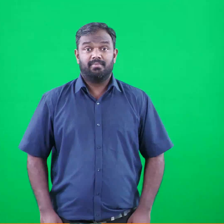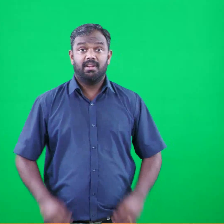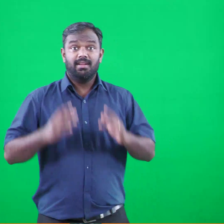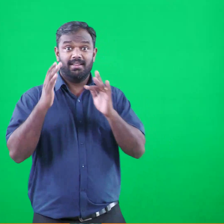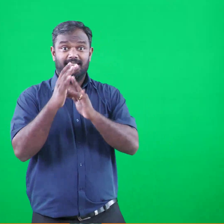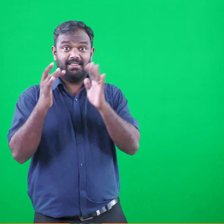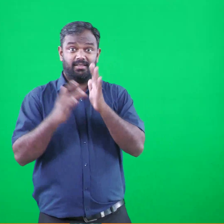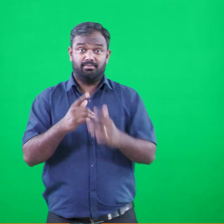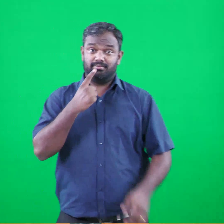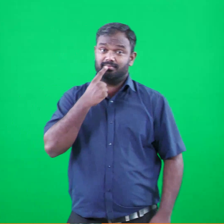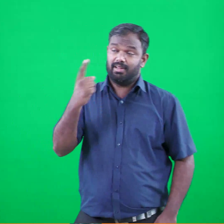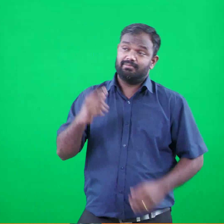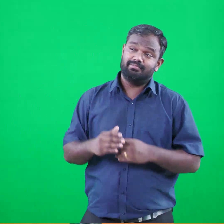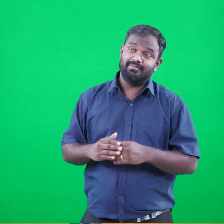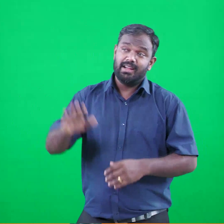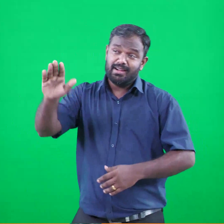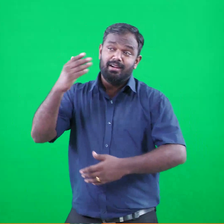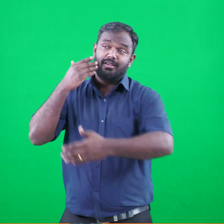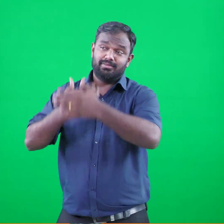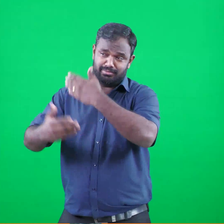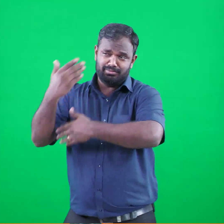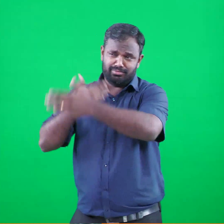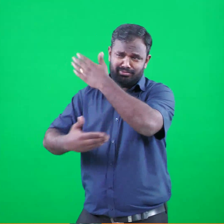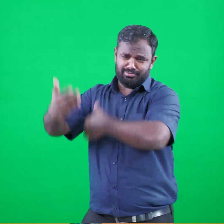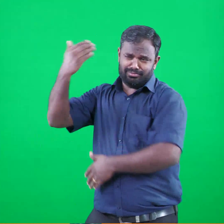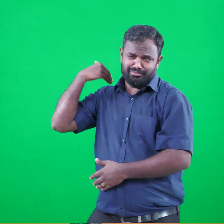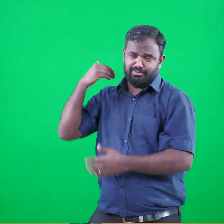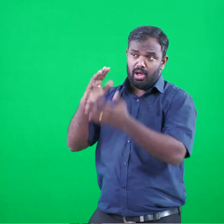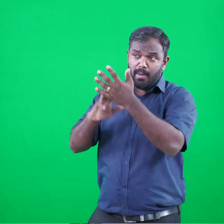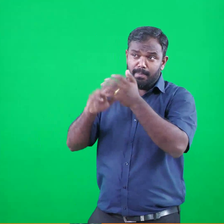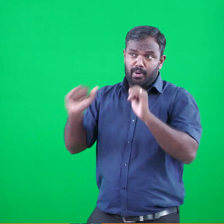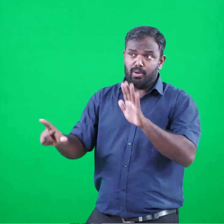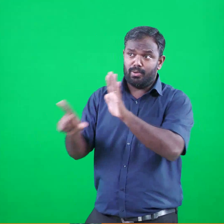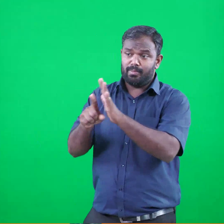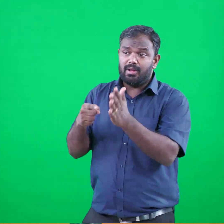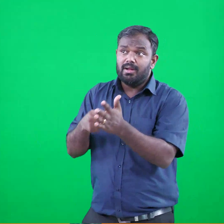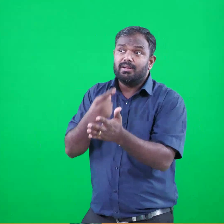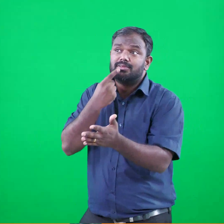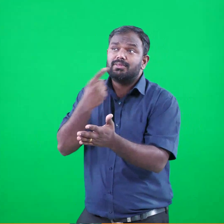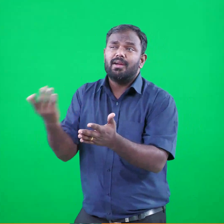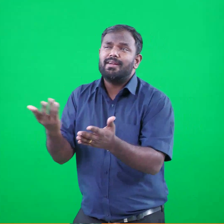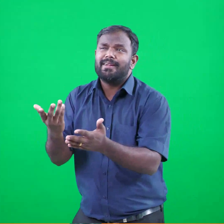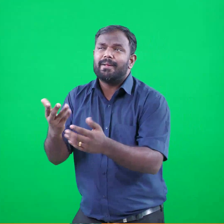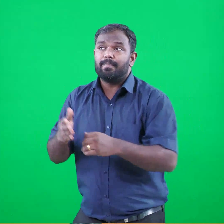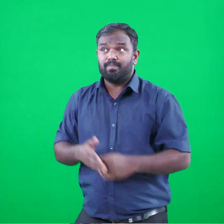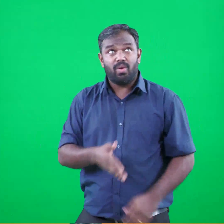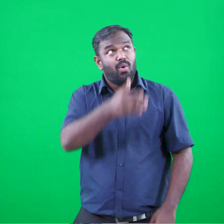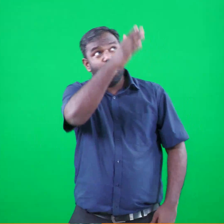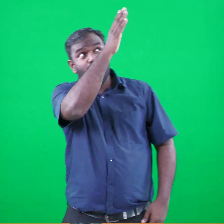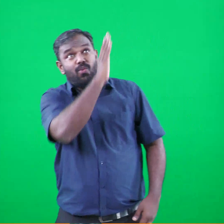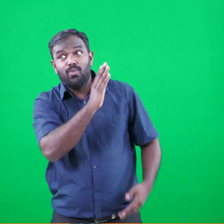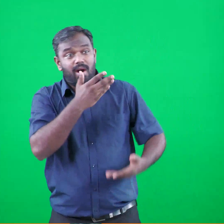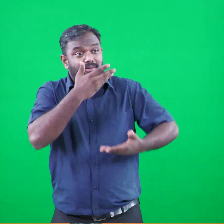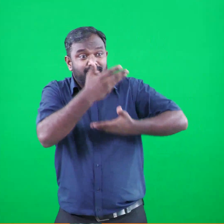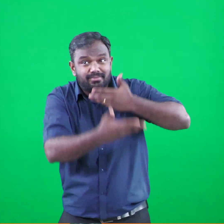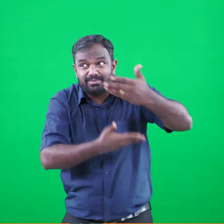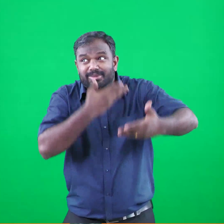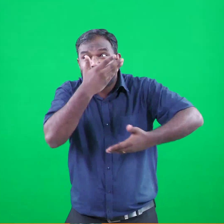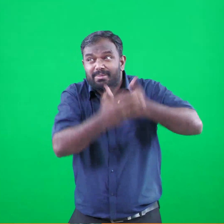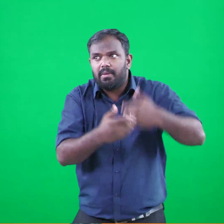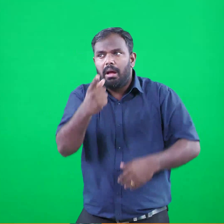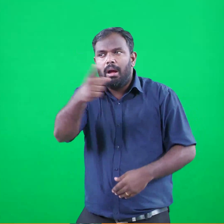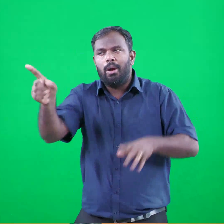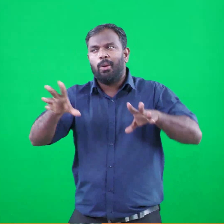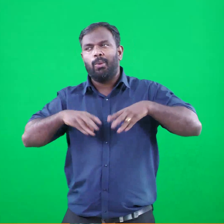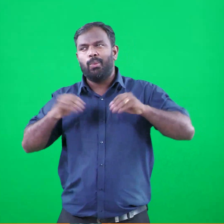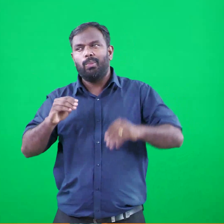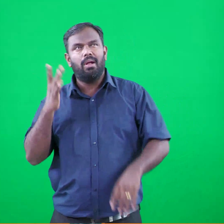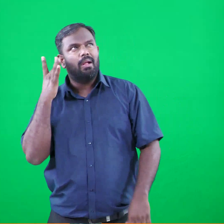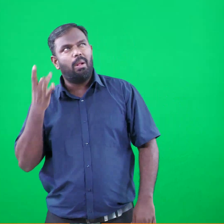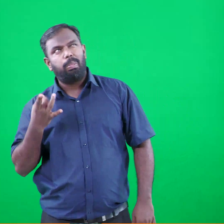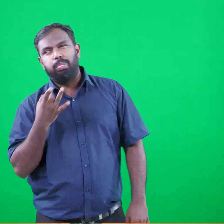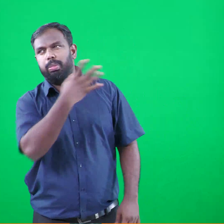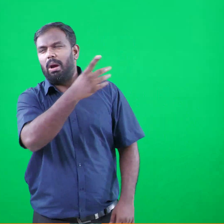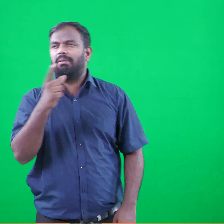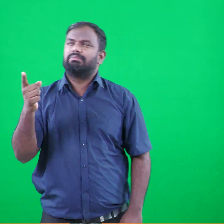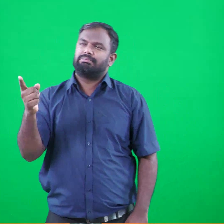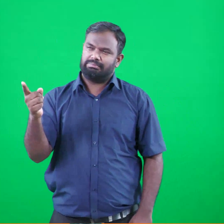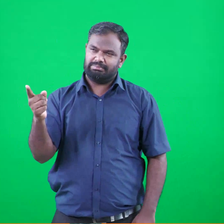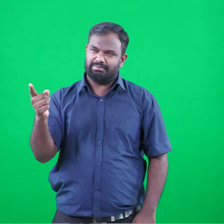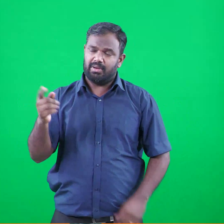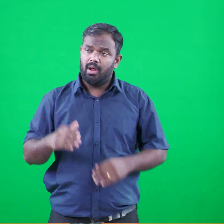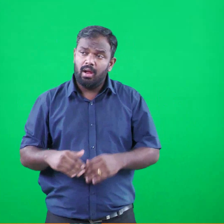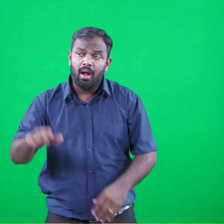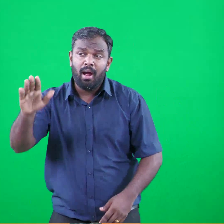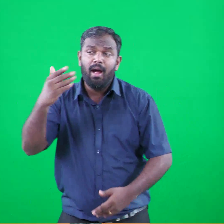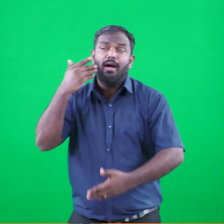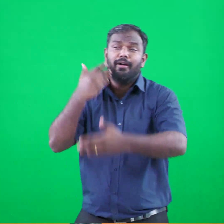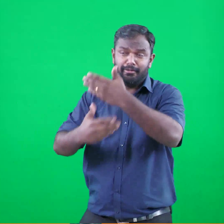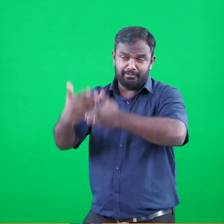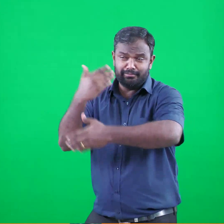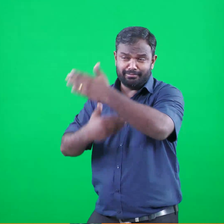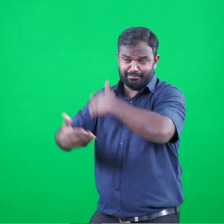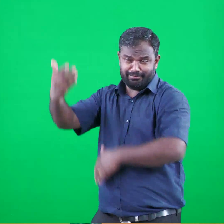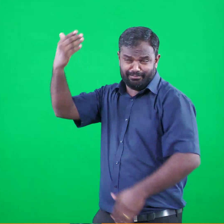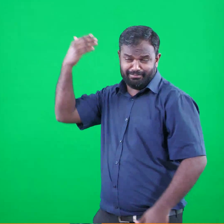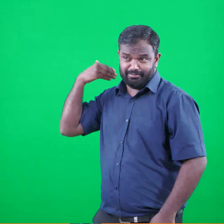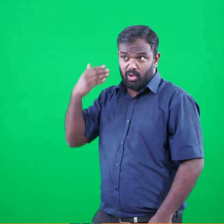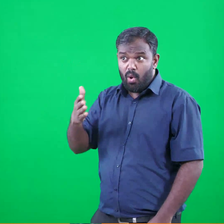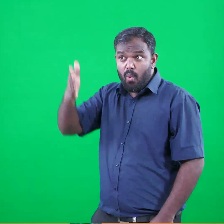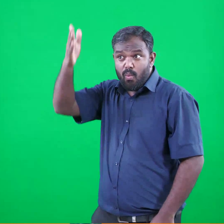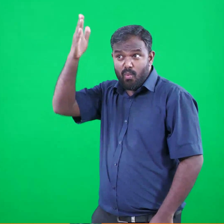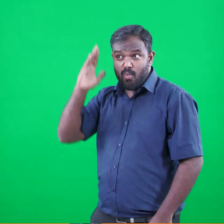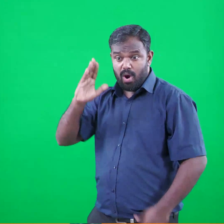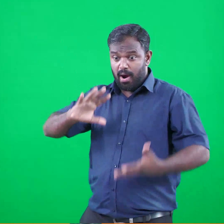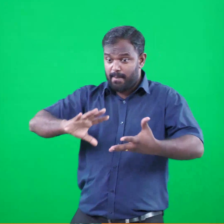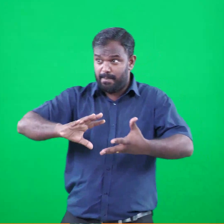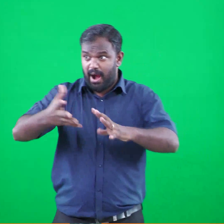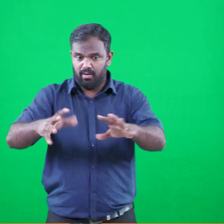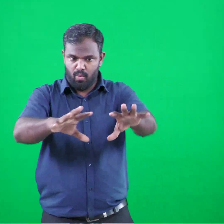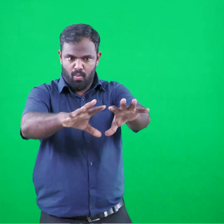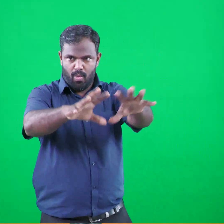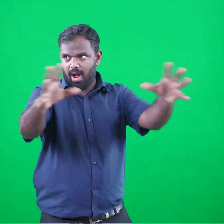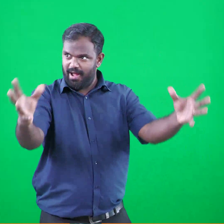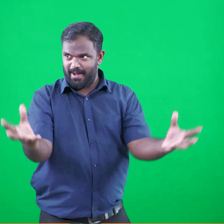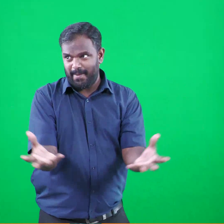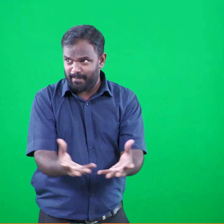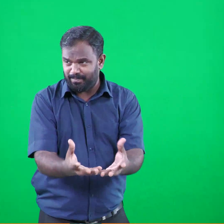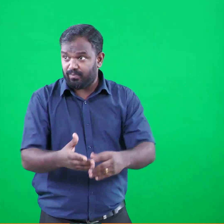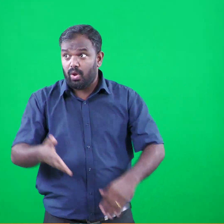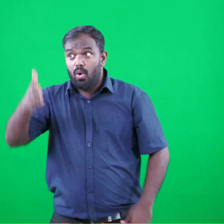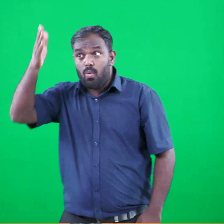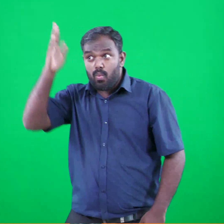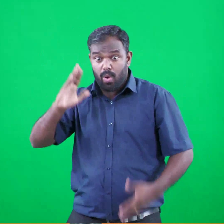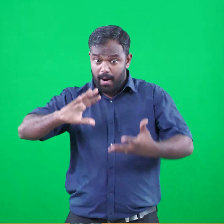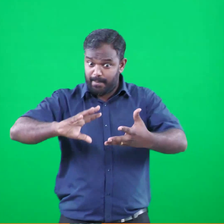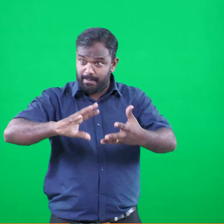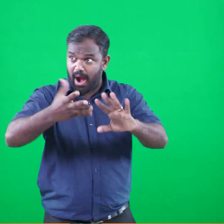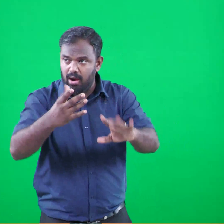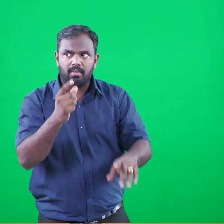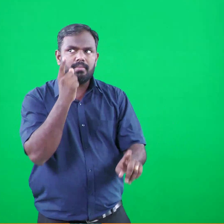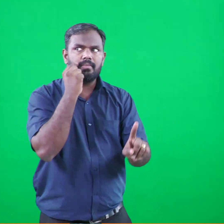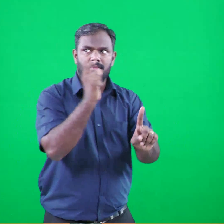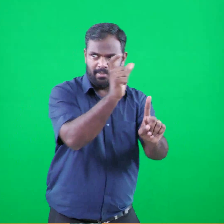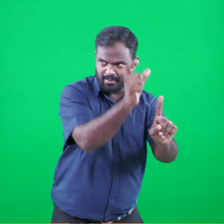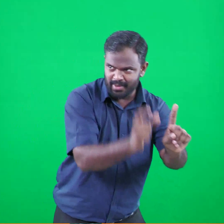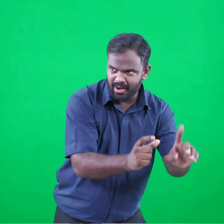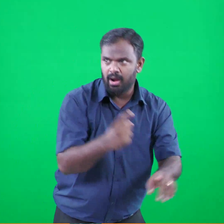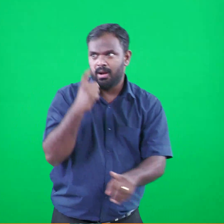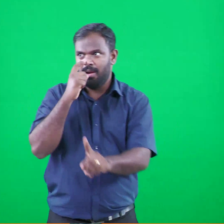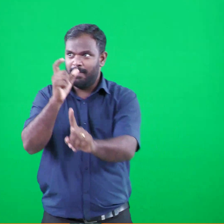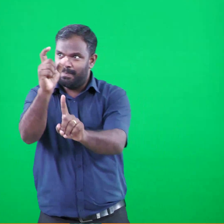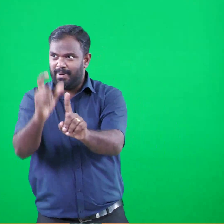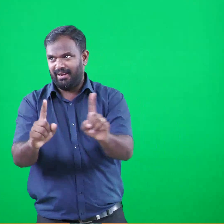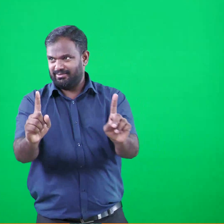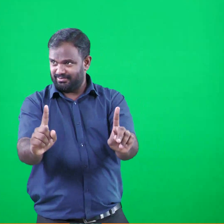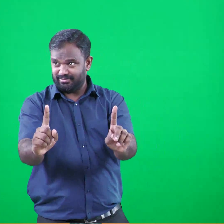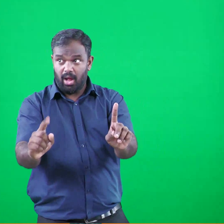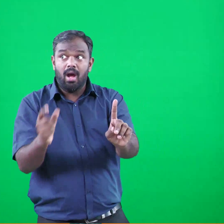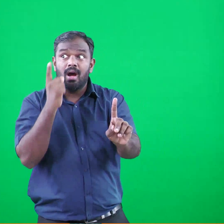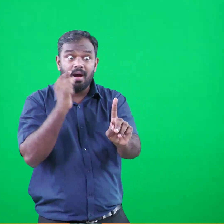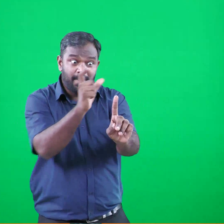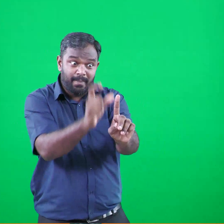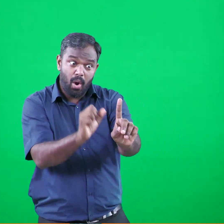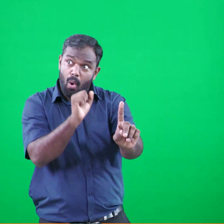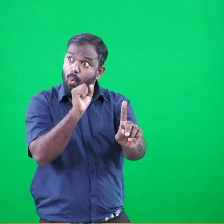But Jesus told them, "Moses wrote this commandment for you because of your hardness of heart. However, from the beginning of creation, ' God made them male and female.'